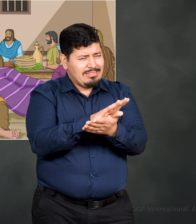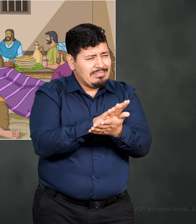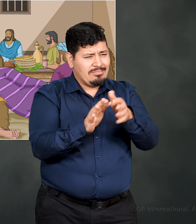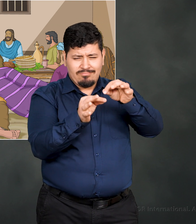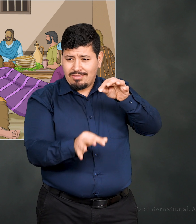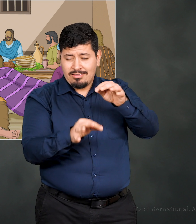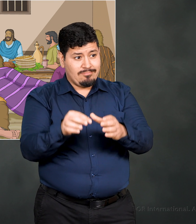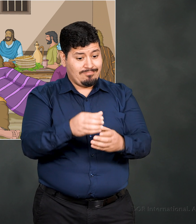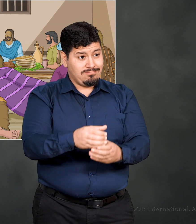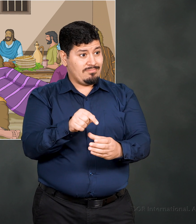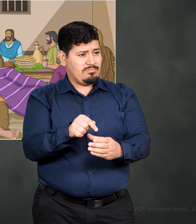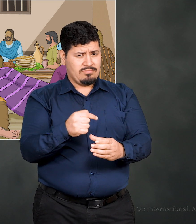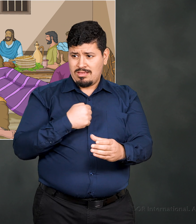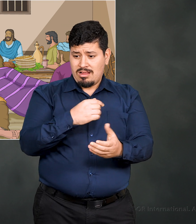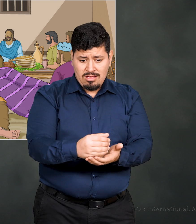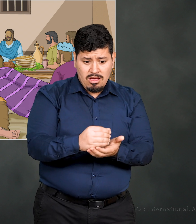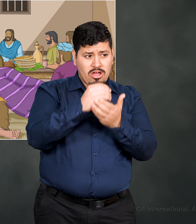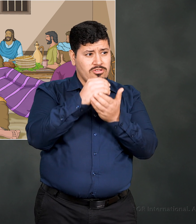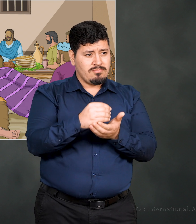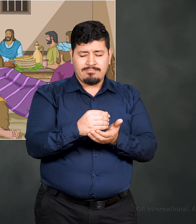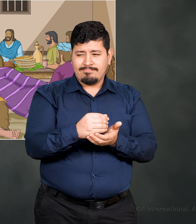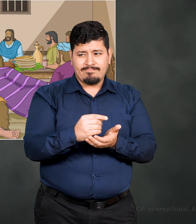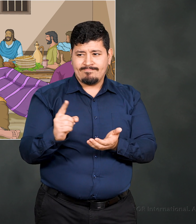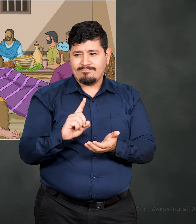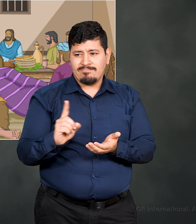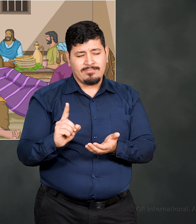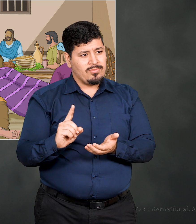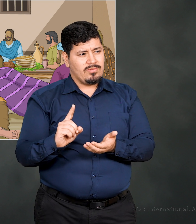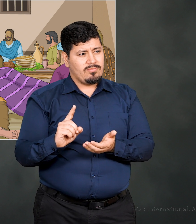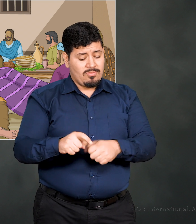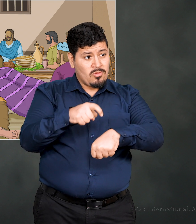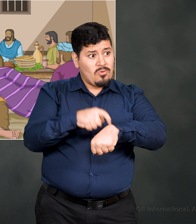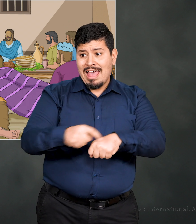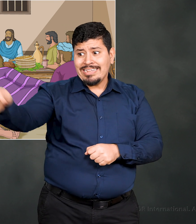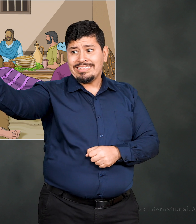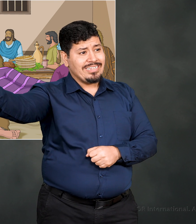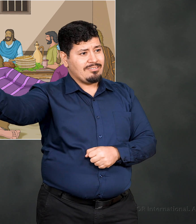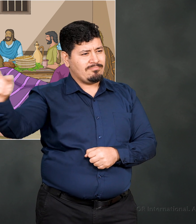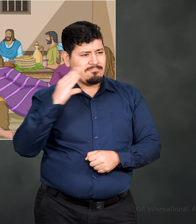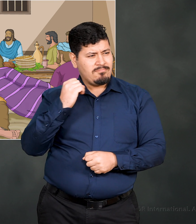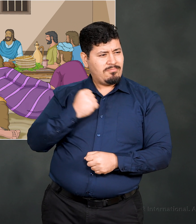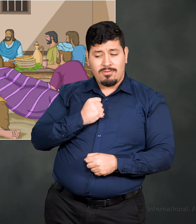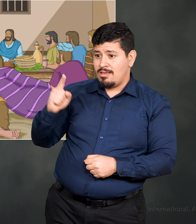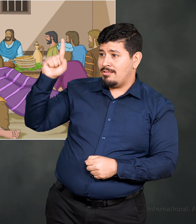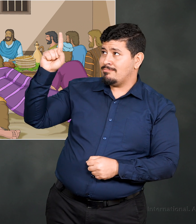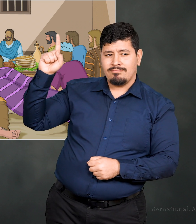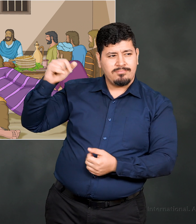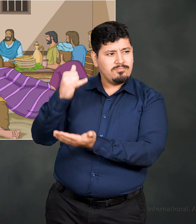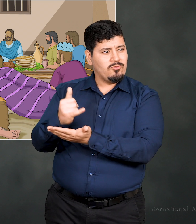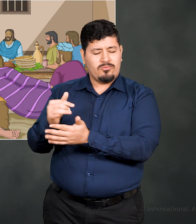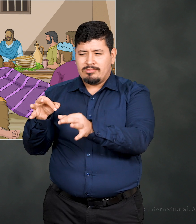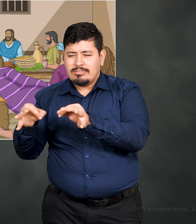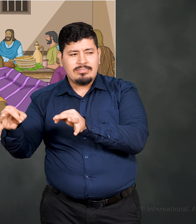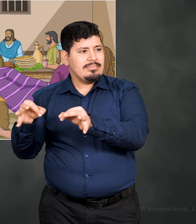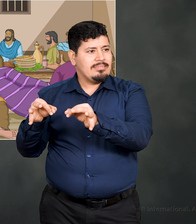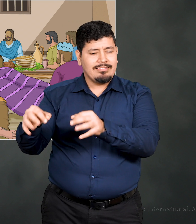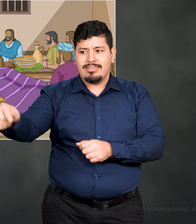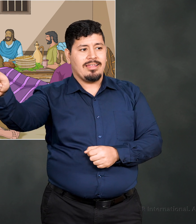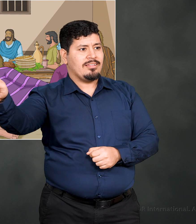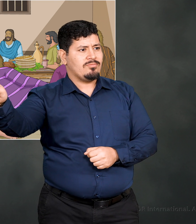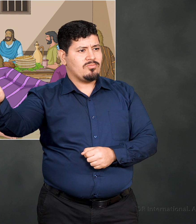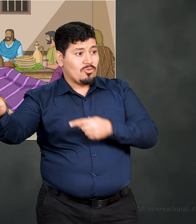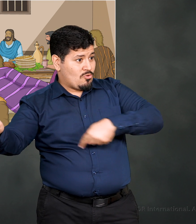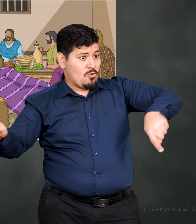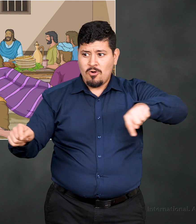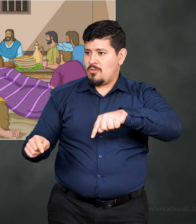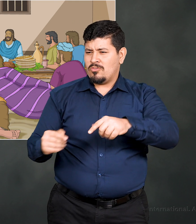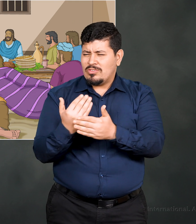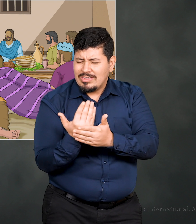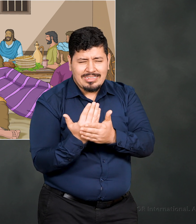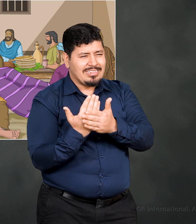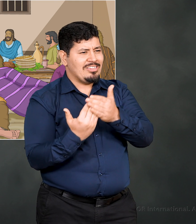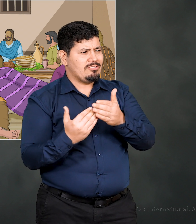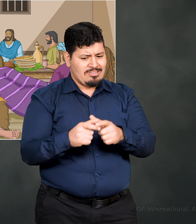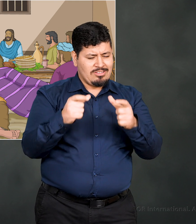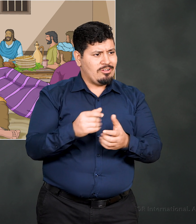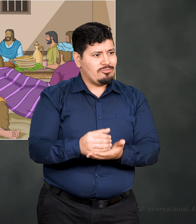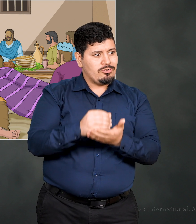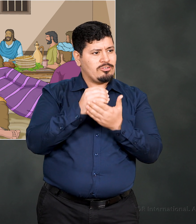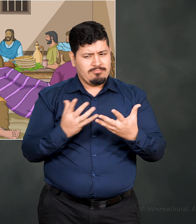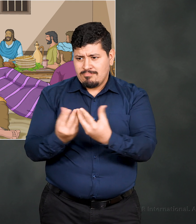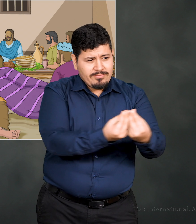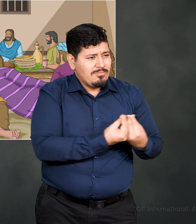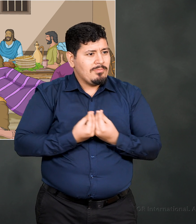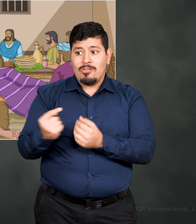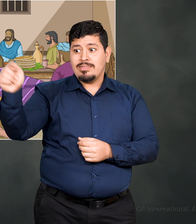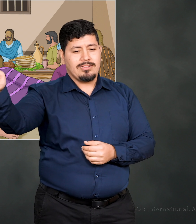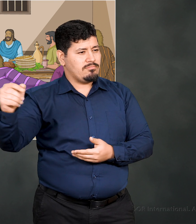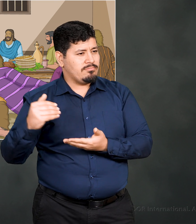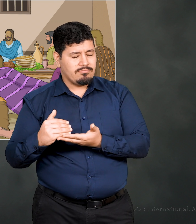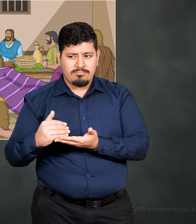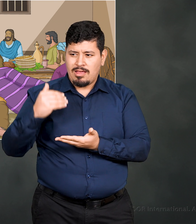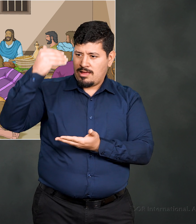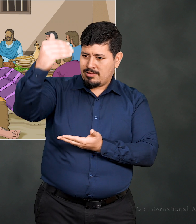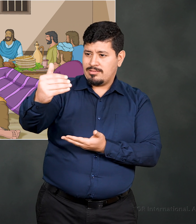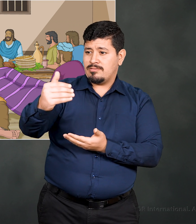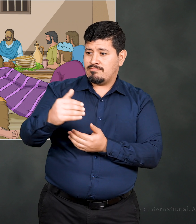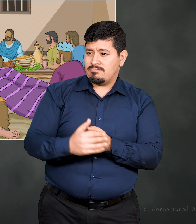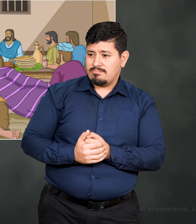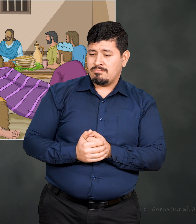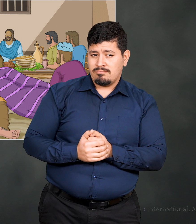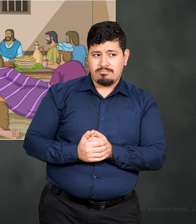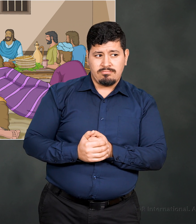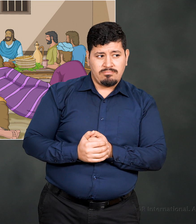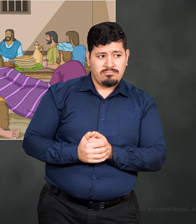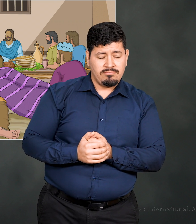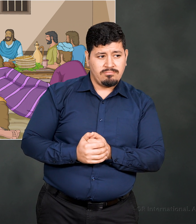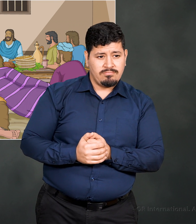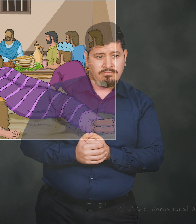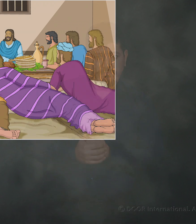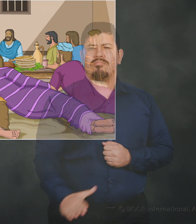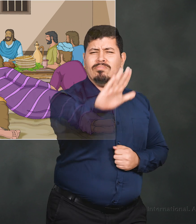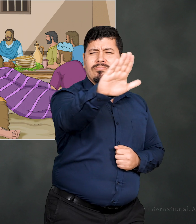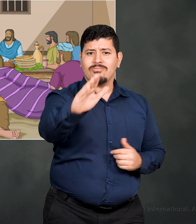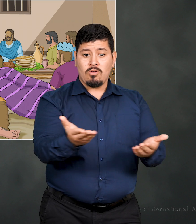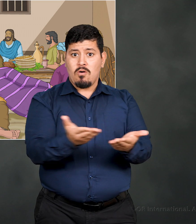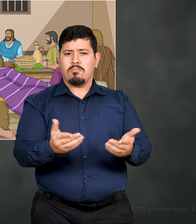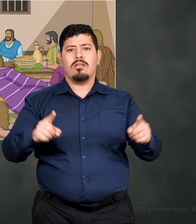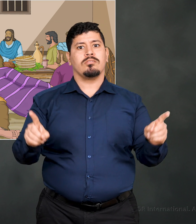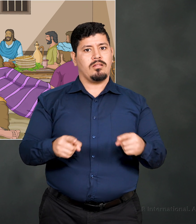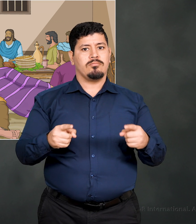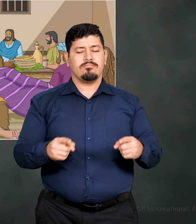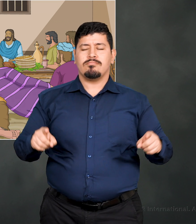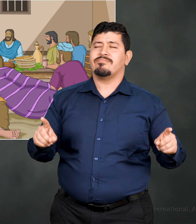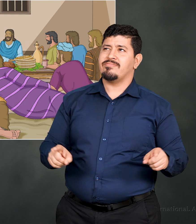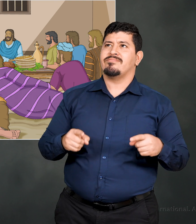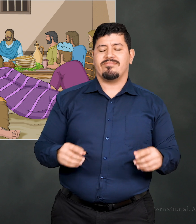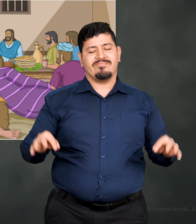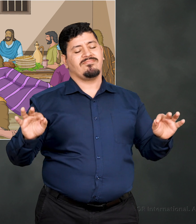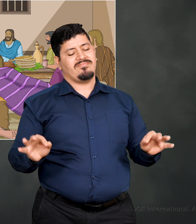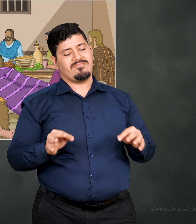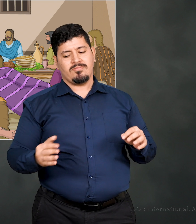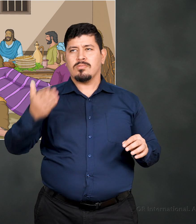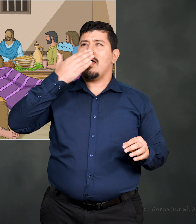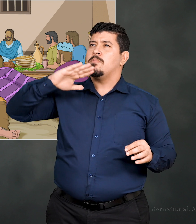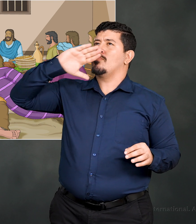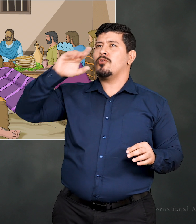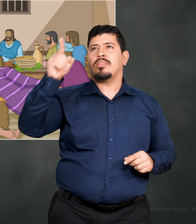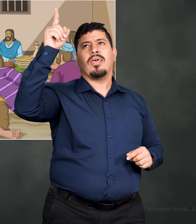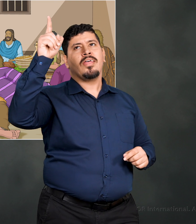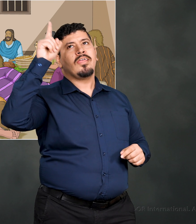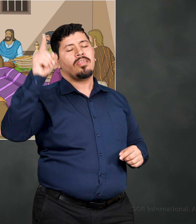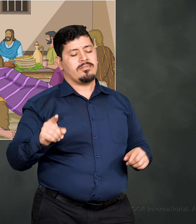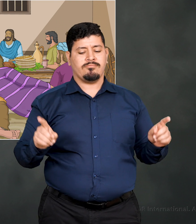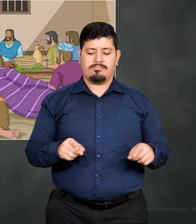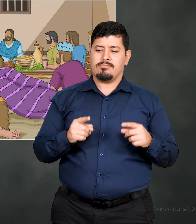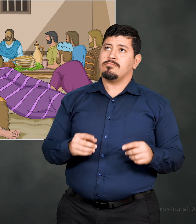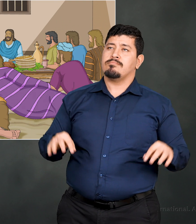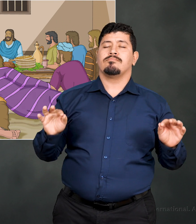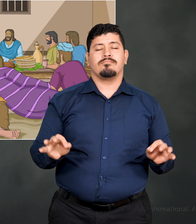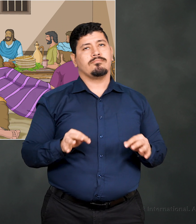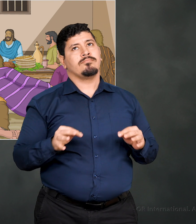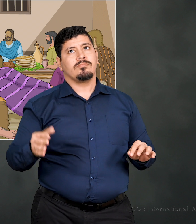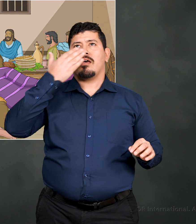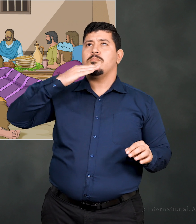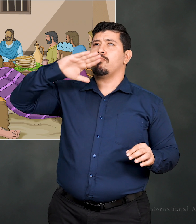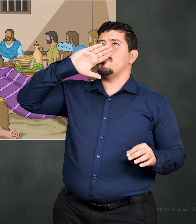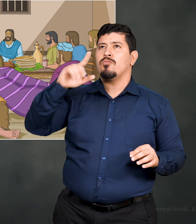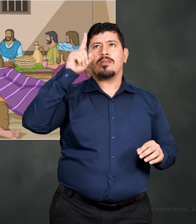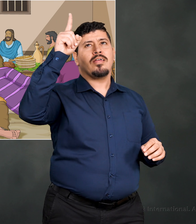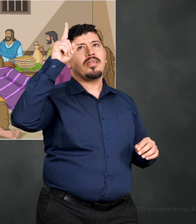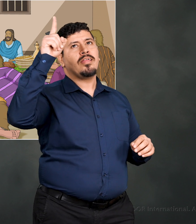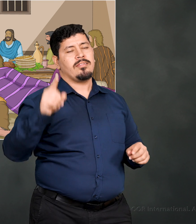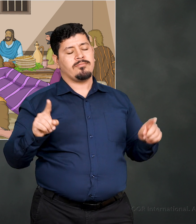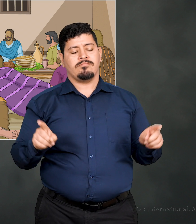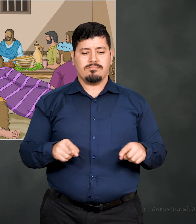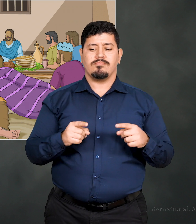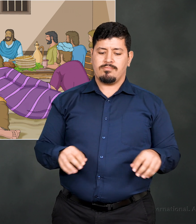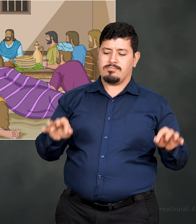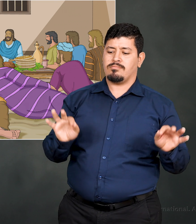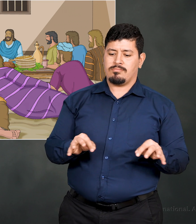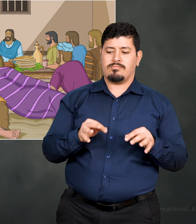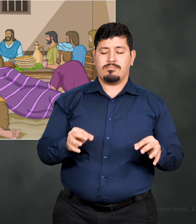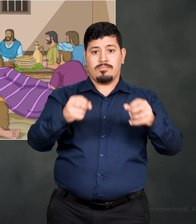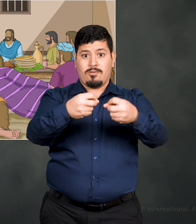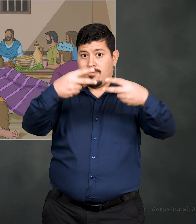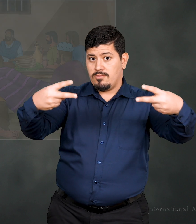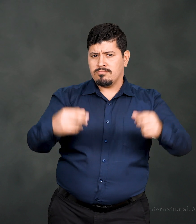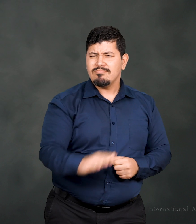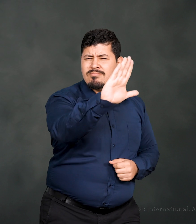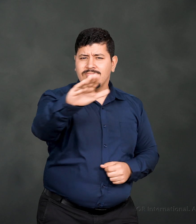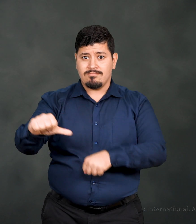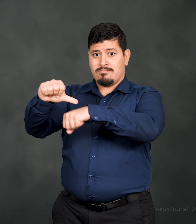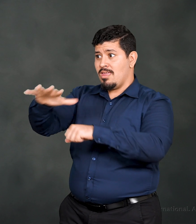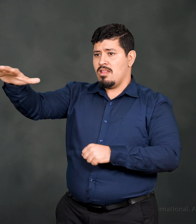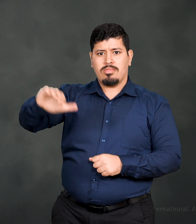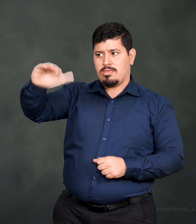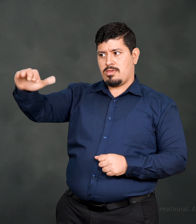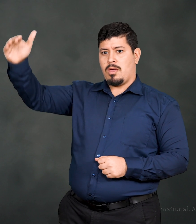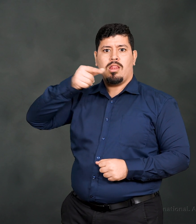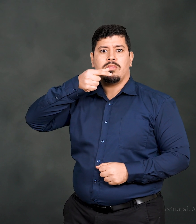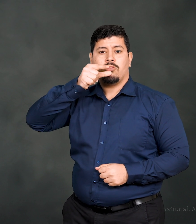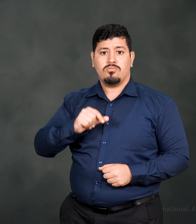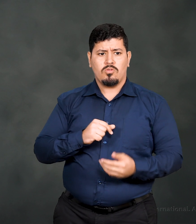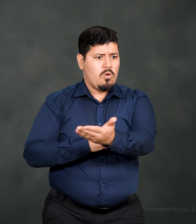I tell you, I will not drink of this fruit of the vine from now on until that day when I drink it anew with you in My Father’s kingdom.”